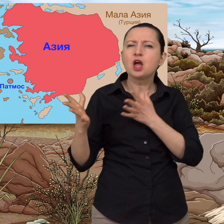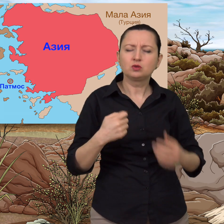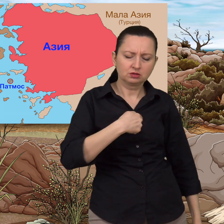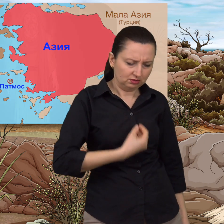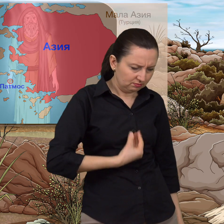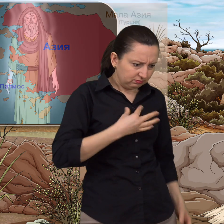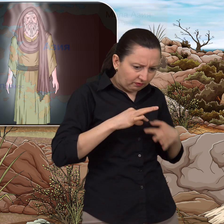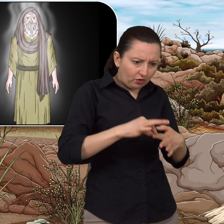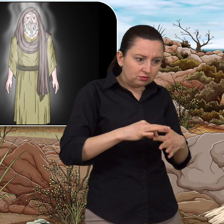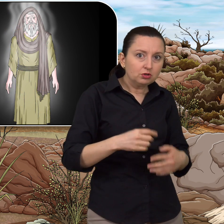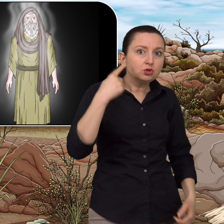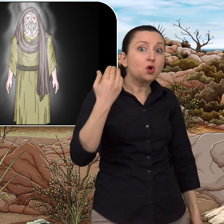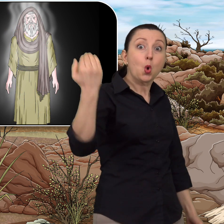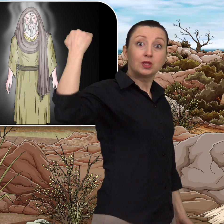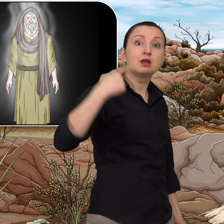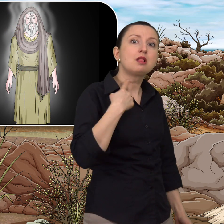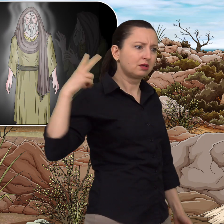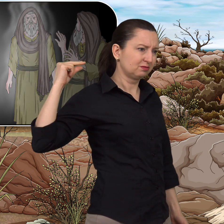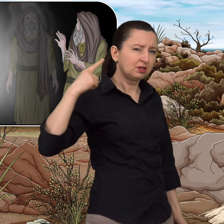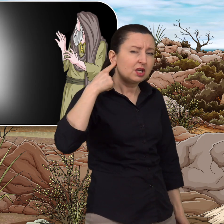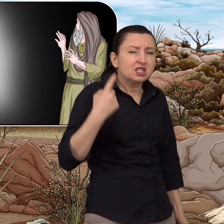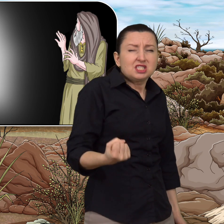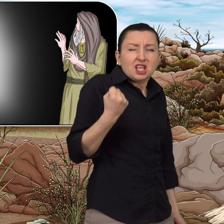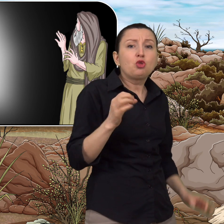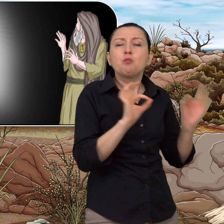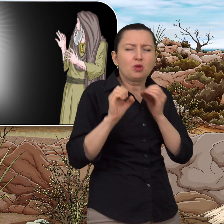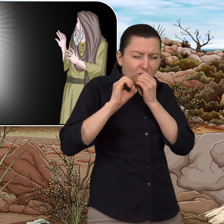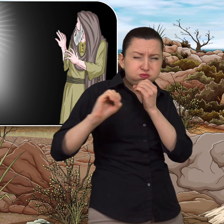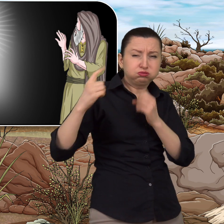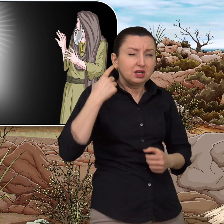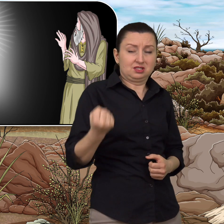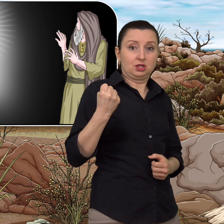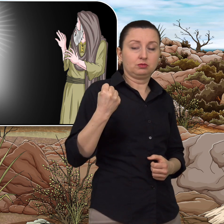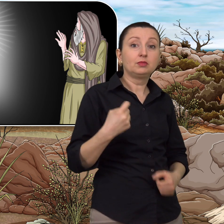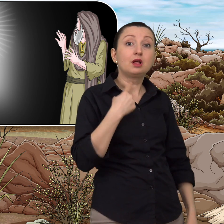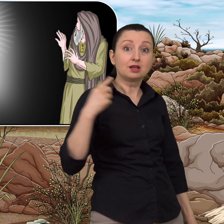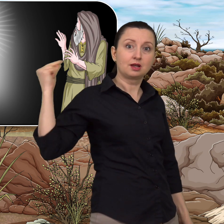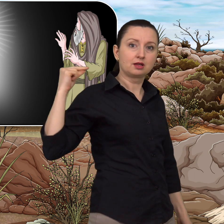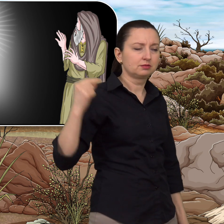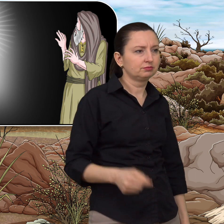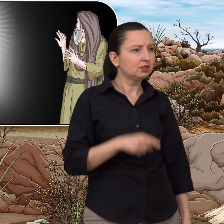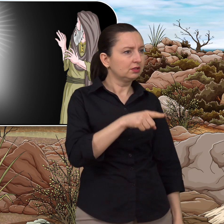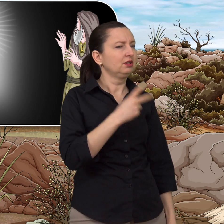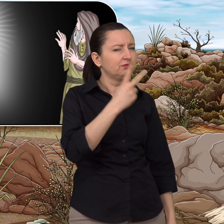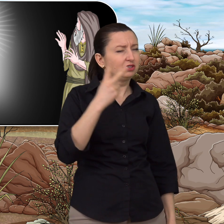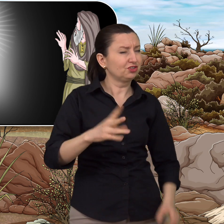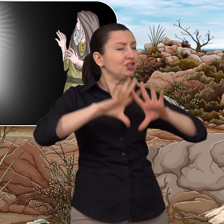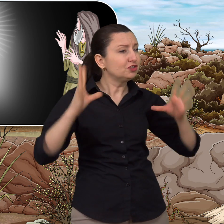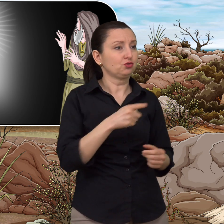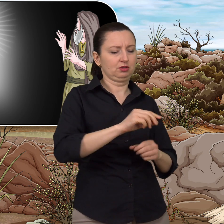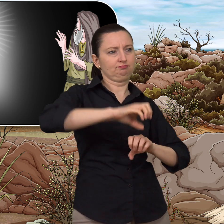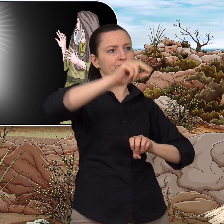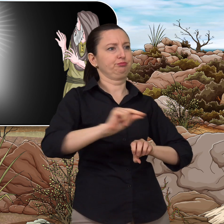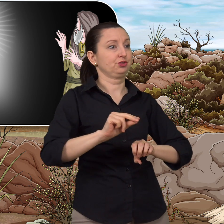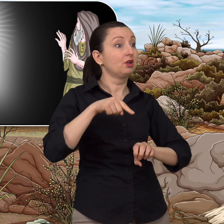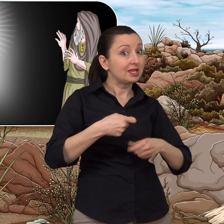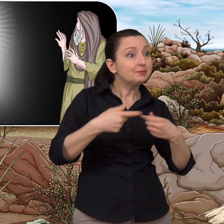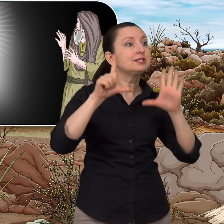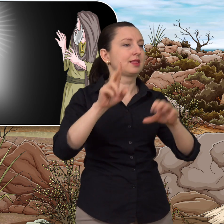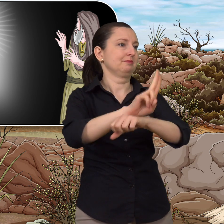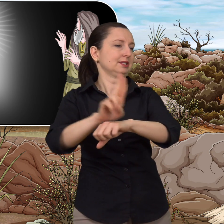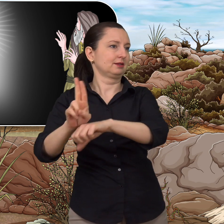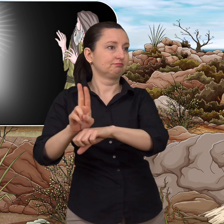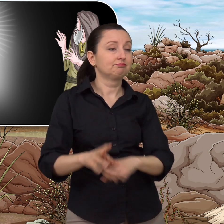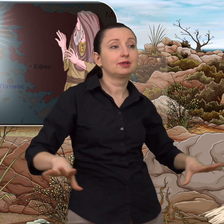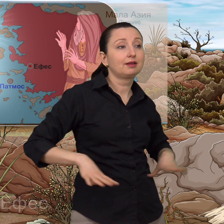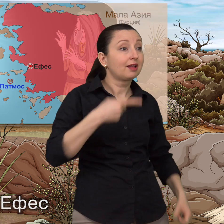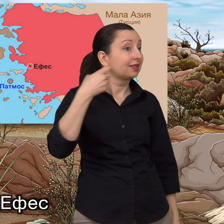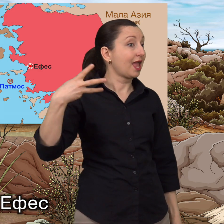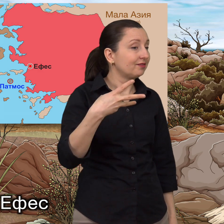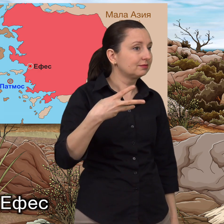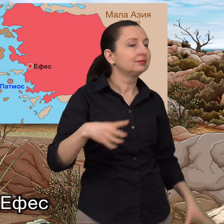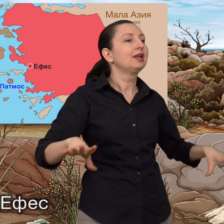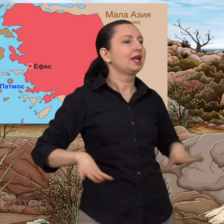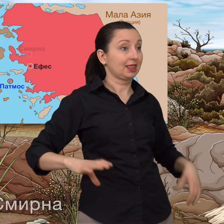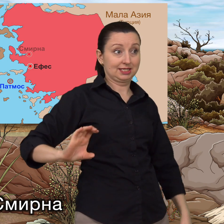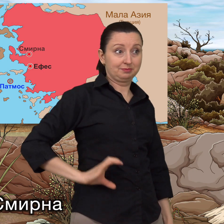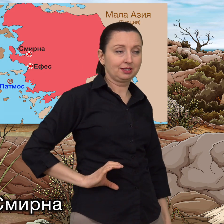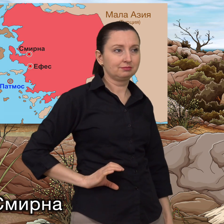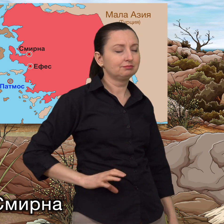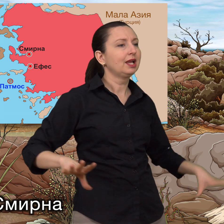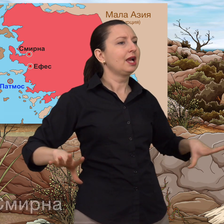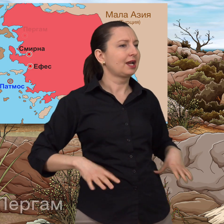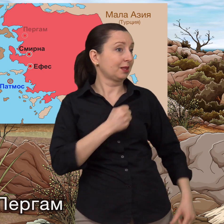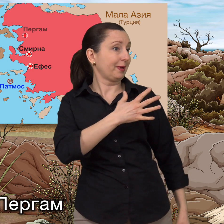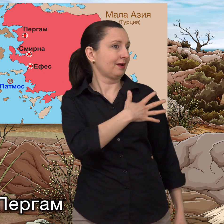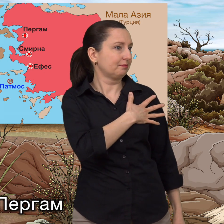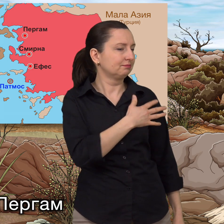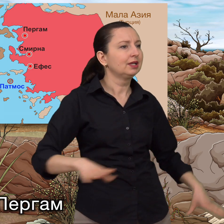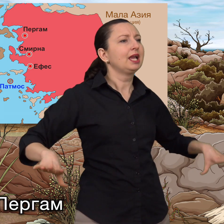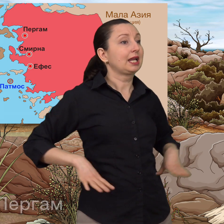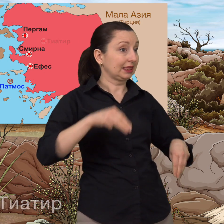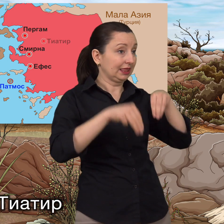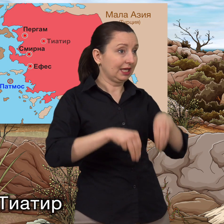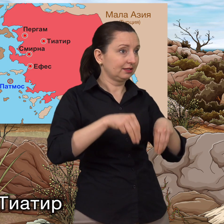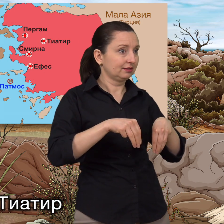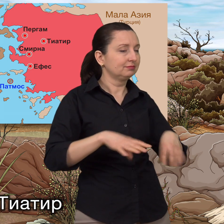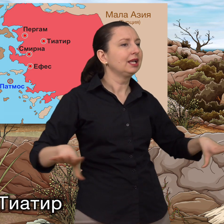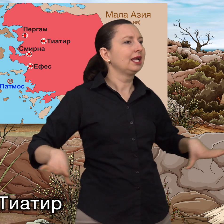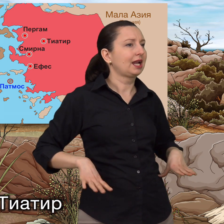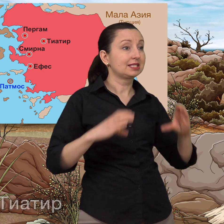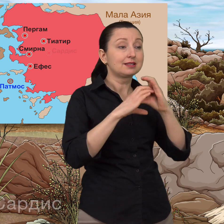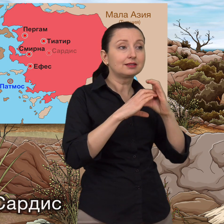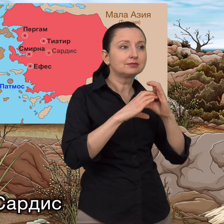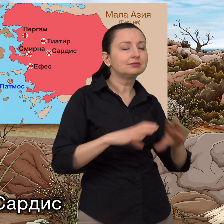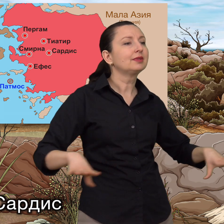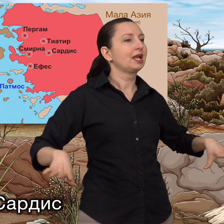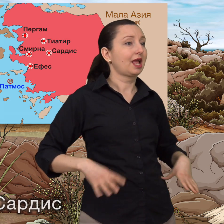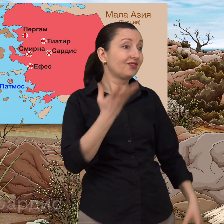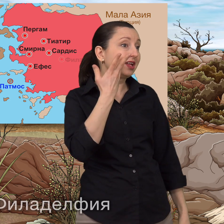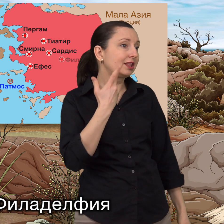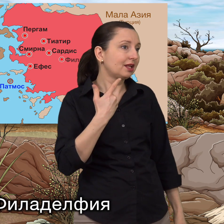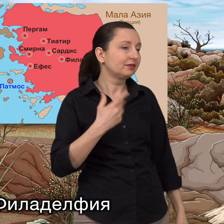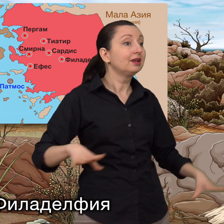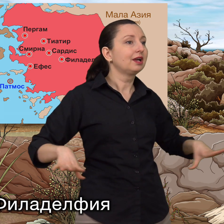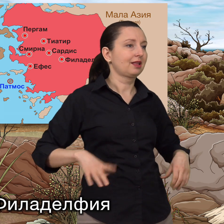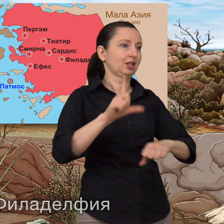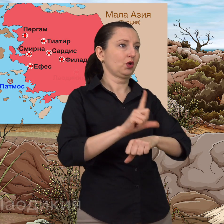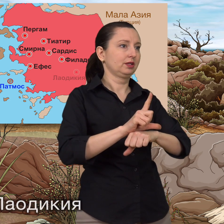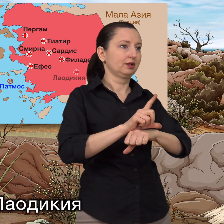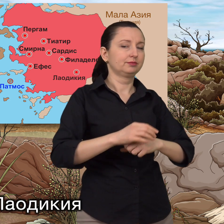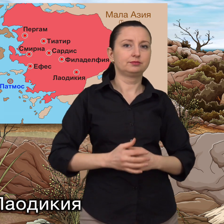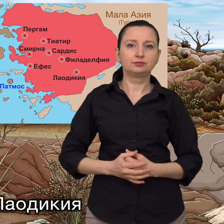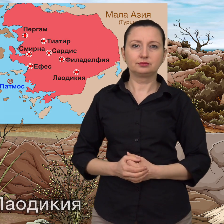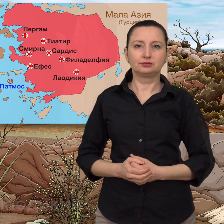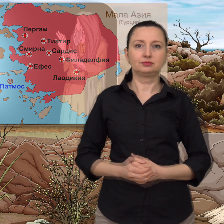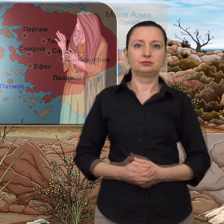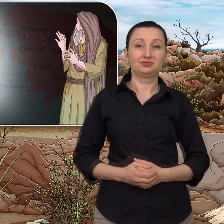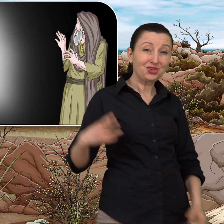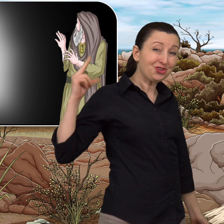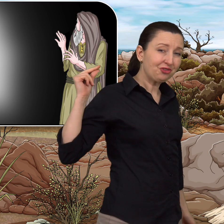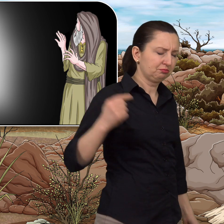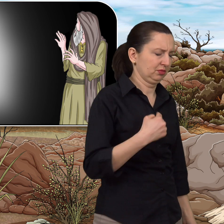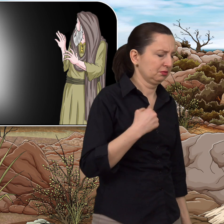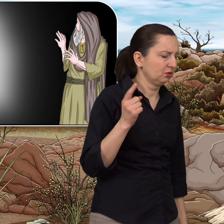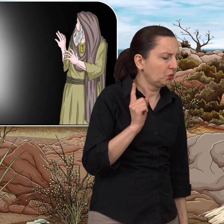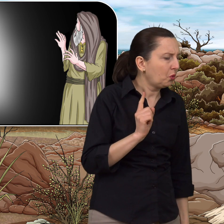On the Lord’s day I was in the Spirit, and I heard behind me a loud voice like a trumpet, saying, “Write on a scroll what you see and send it to the seven churches: to Ephesus, Smyrna, Pergamum, Thyatira, Sardis, Philadelphia, and Laodicea.”